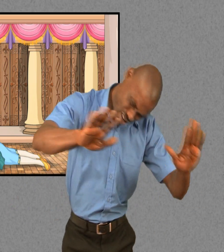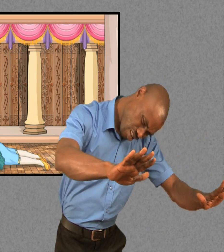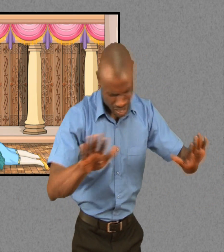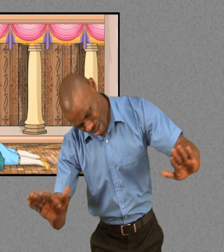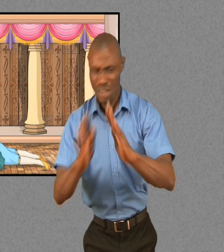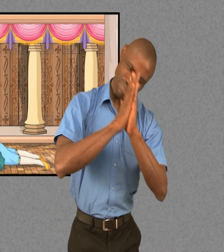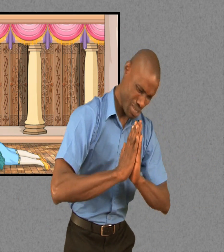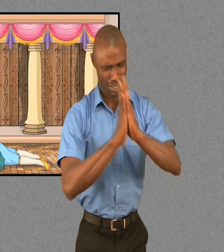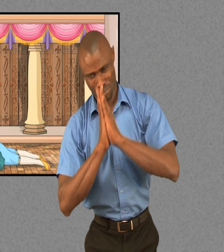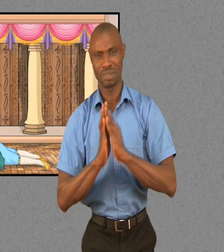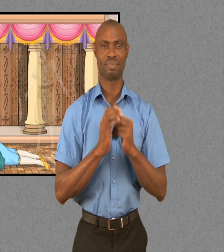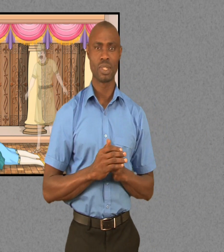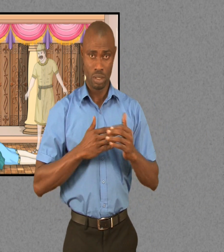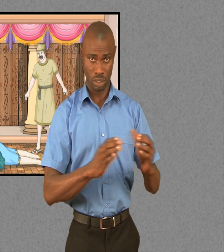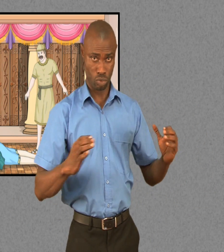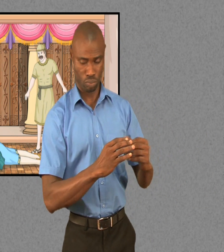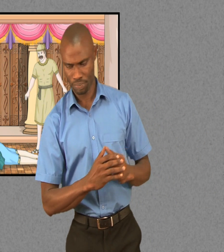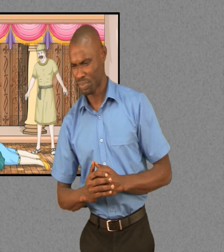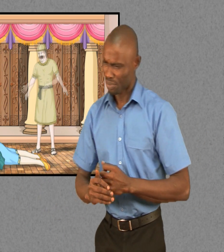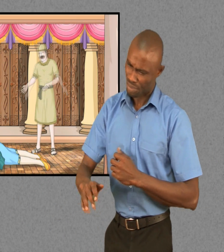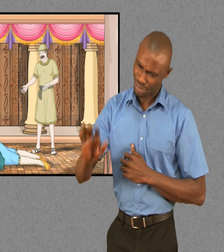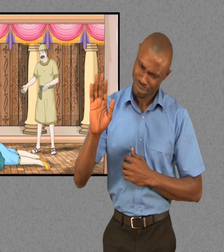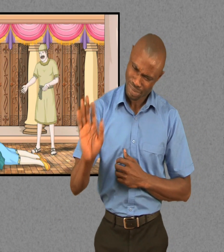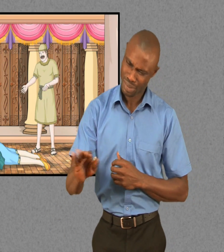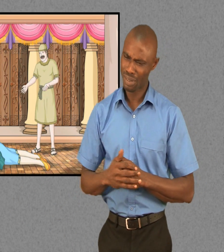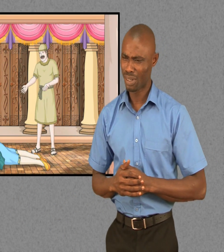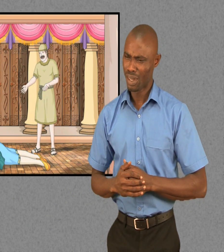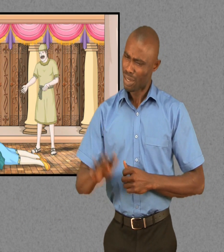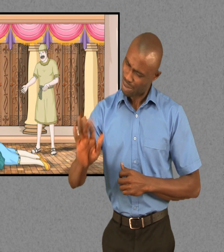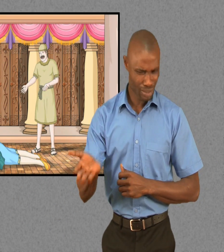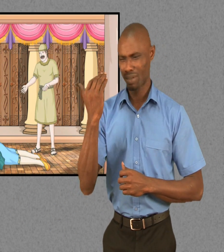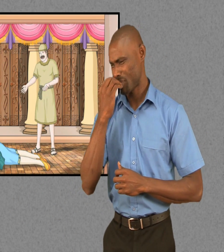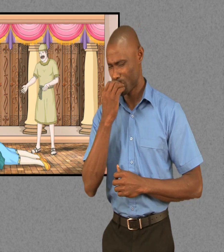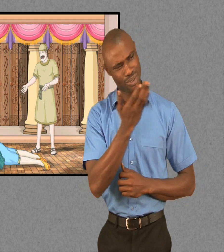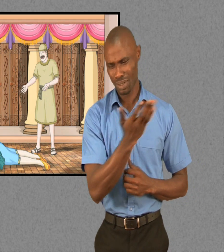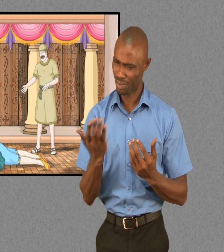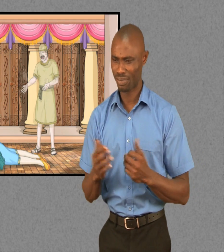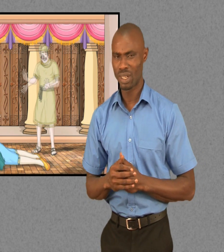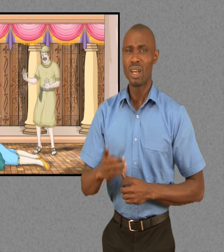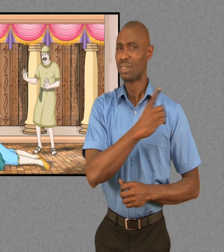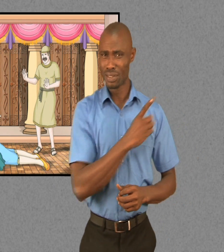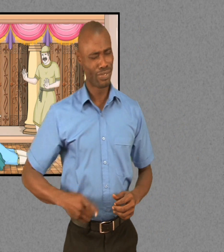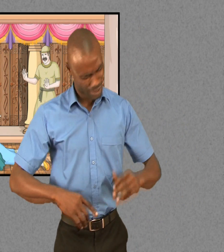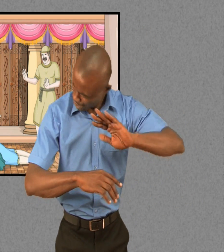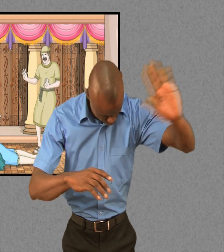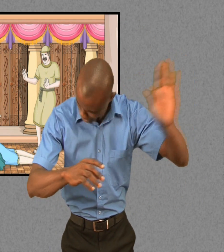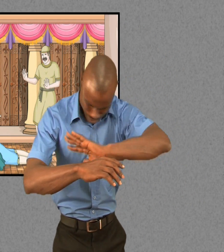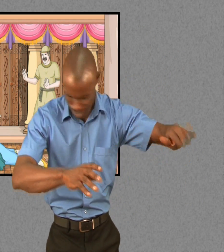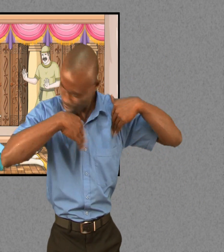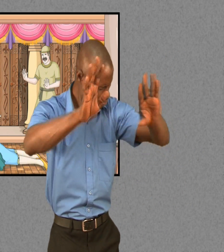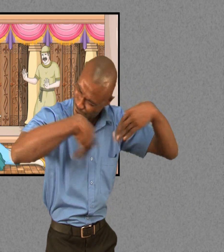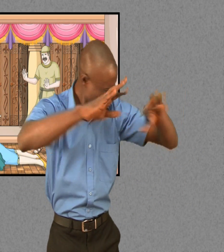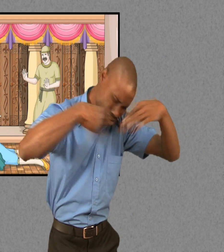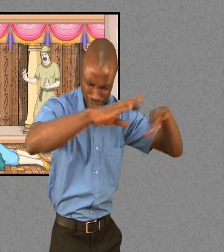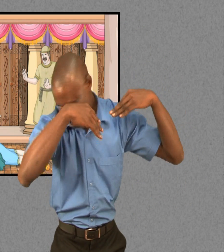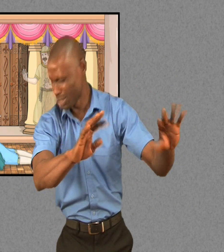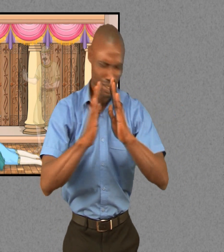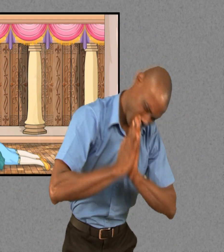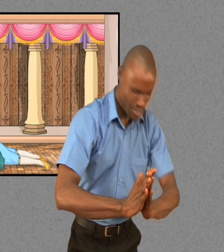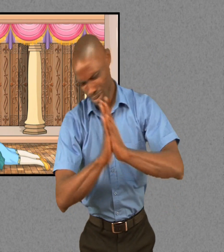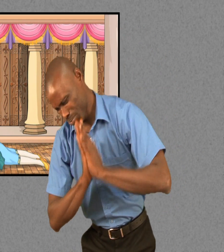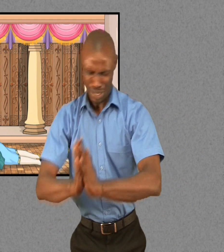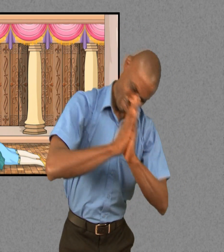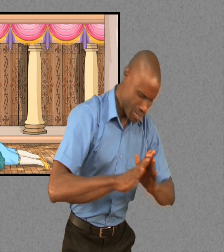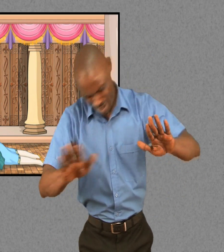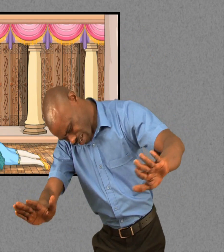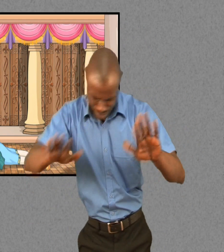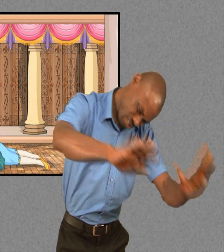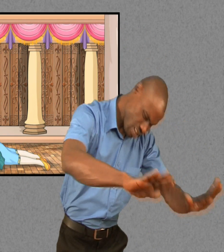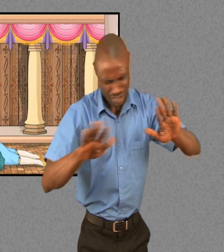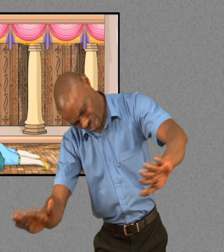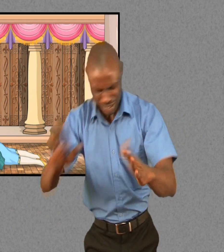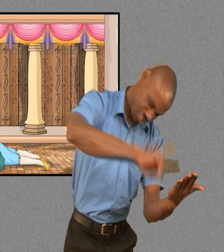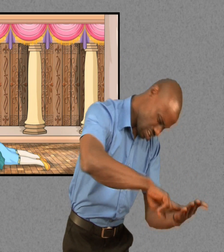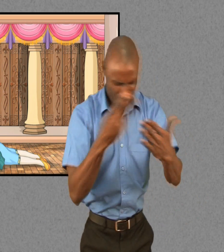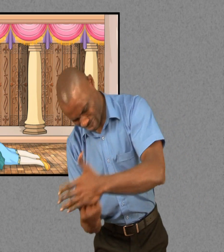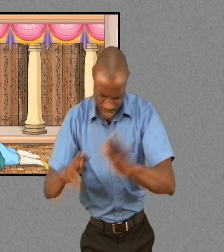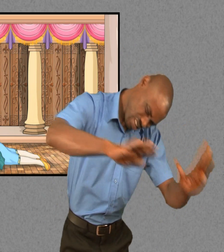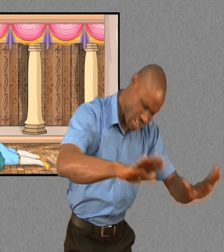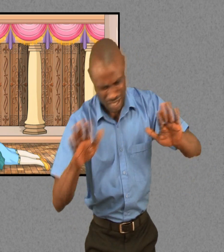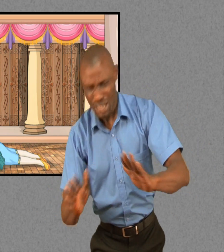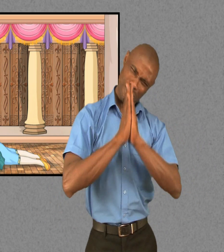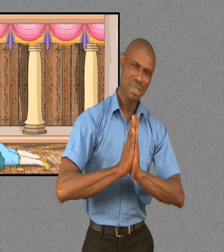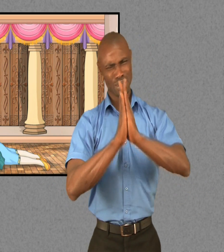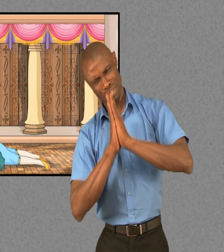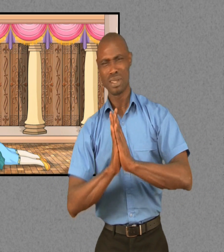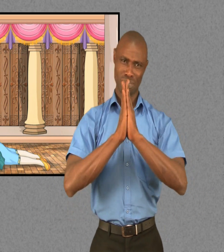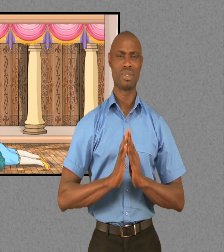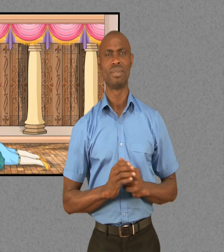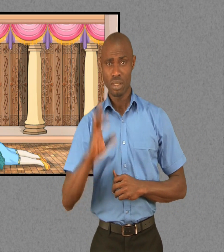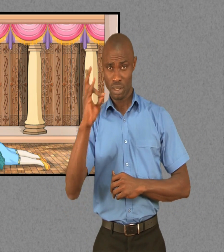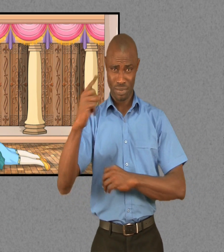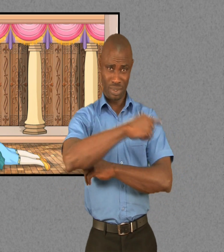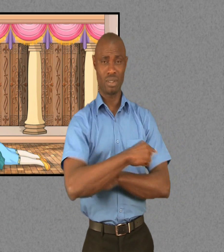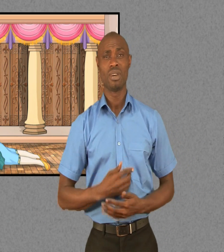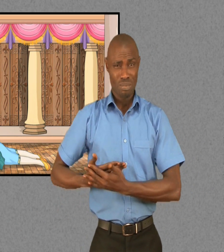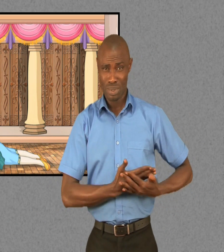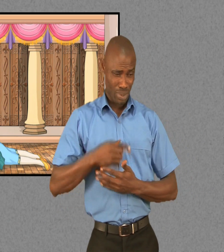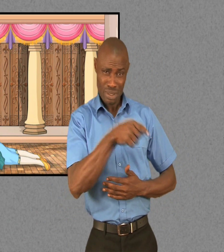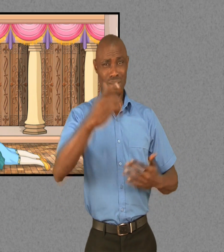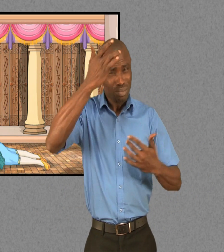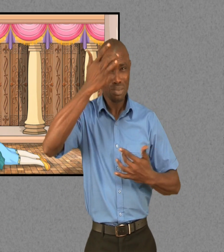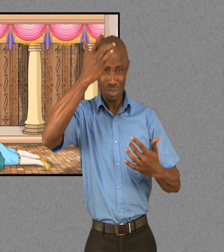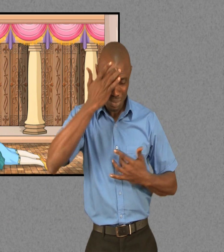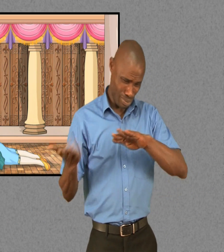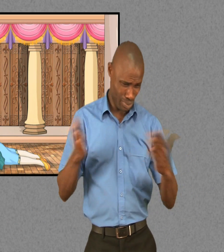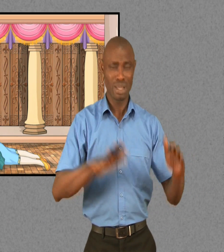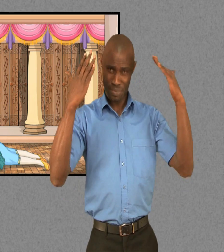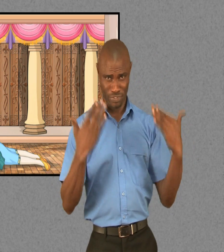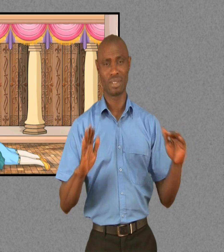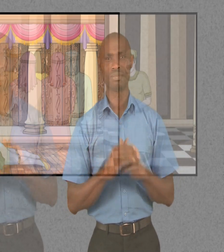The elders of his household stood beside him to help him up from the ground, but he was unwilling and would not eat anything with them.